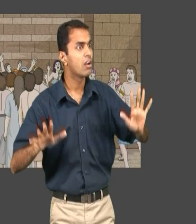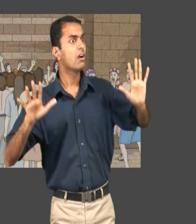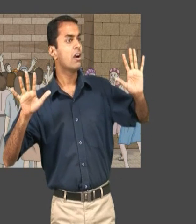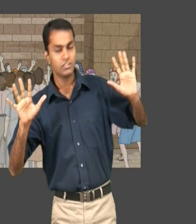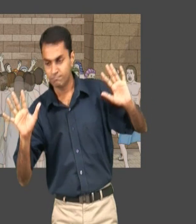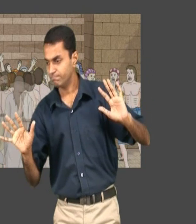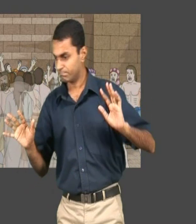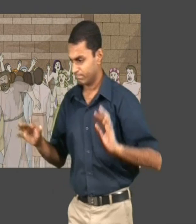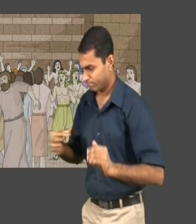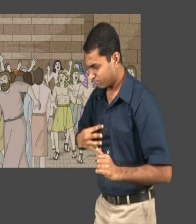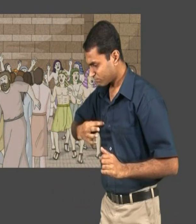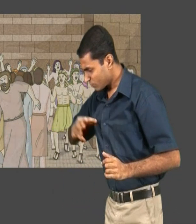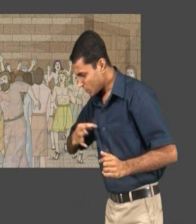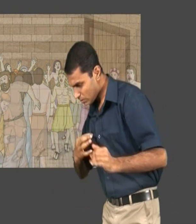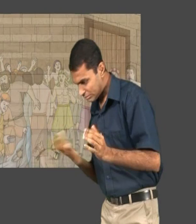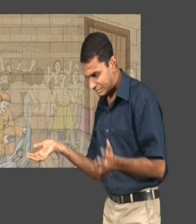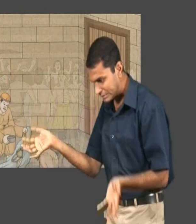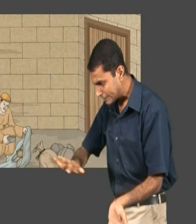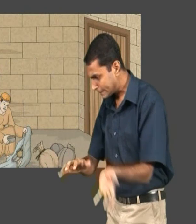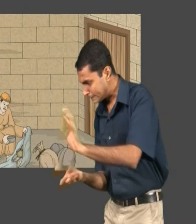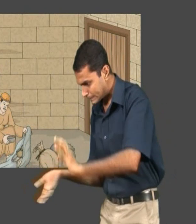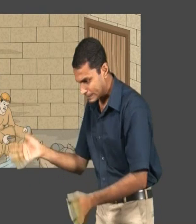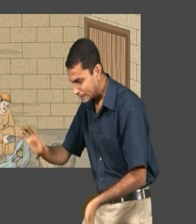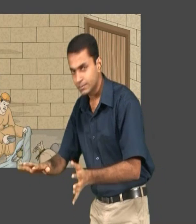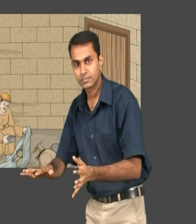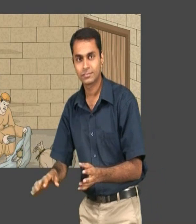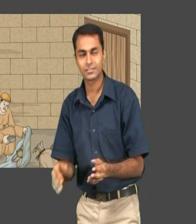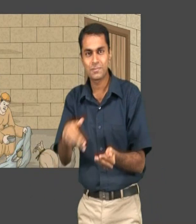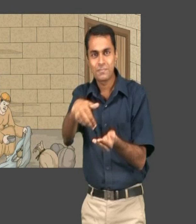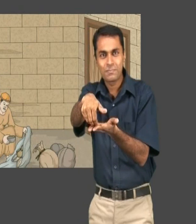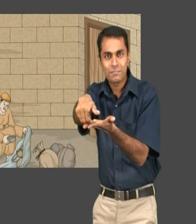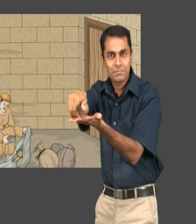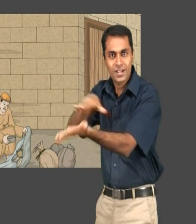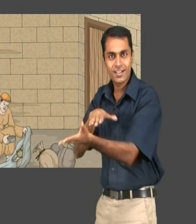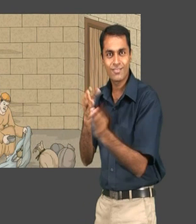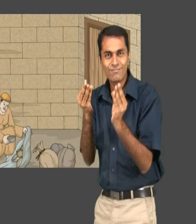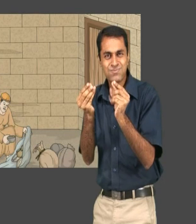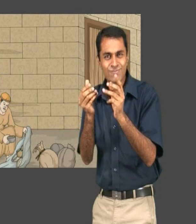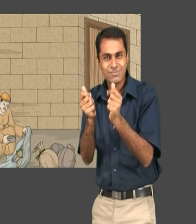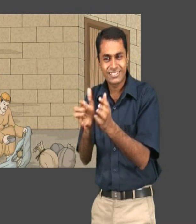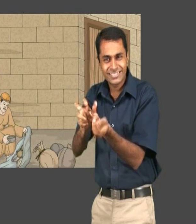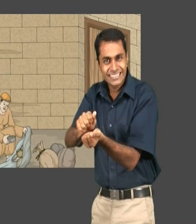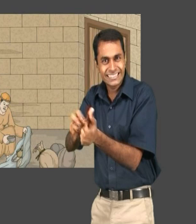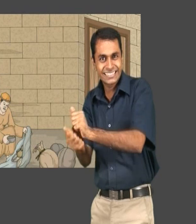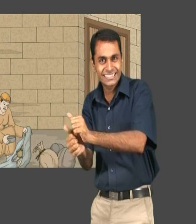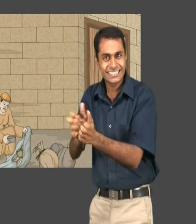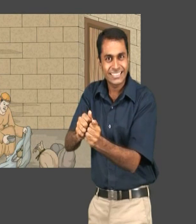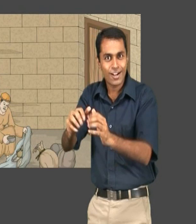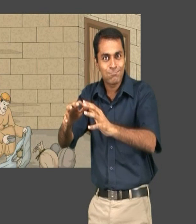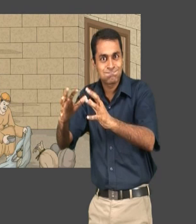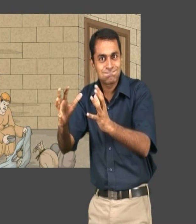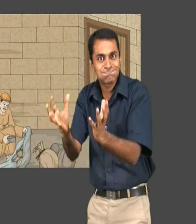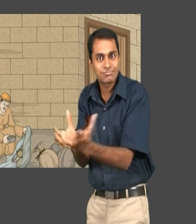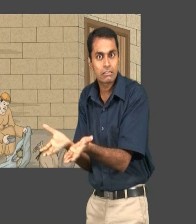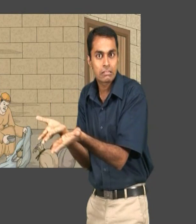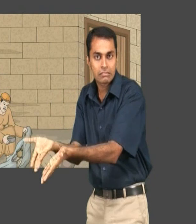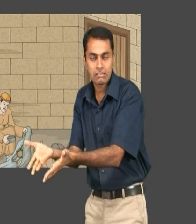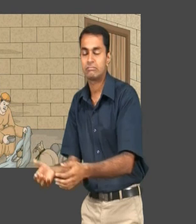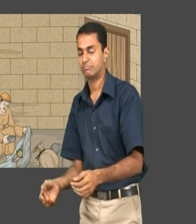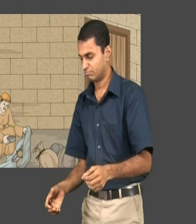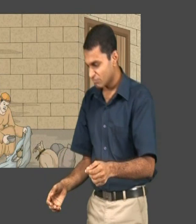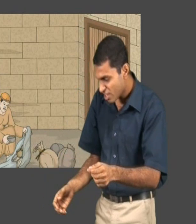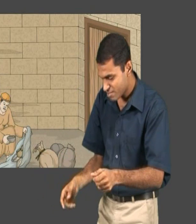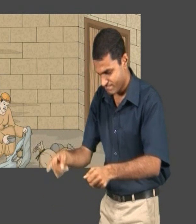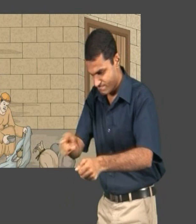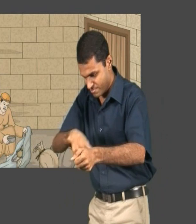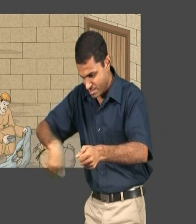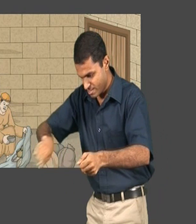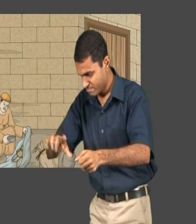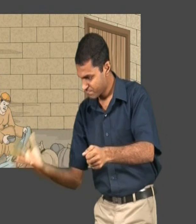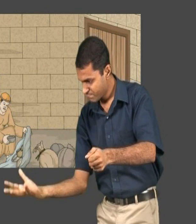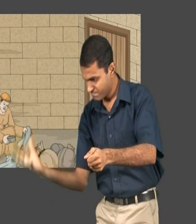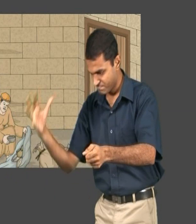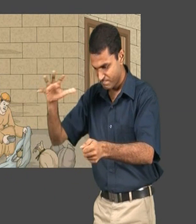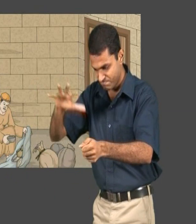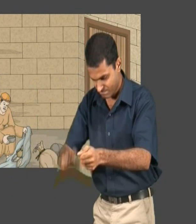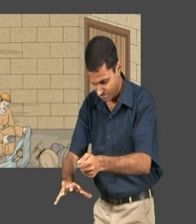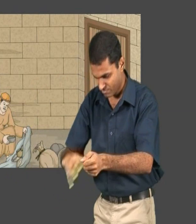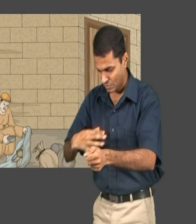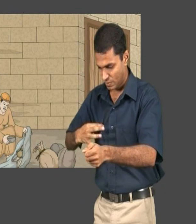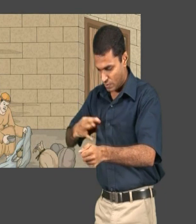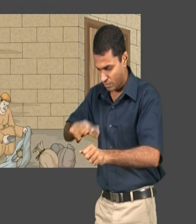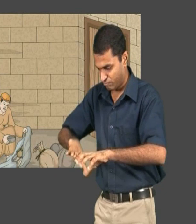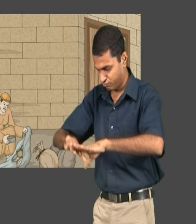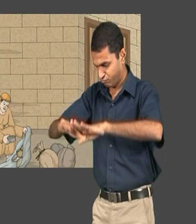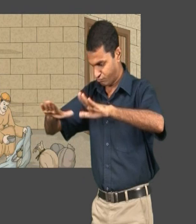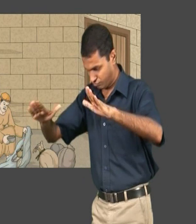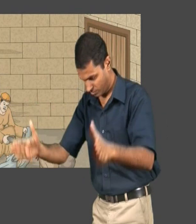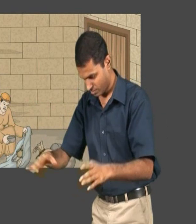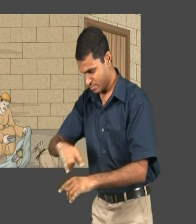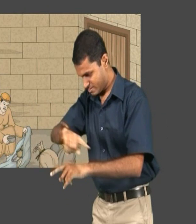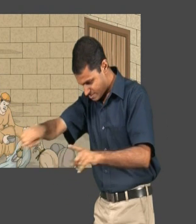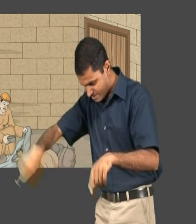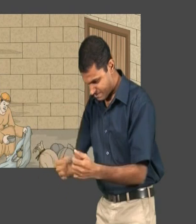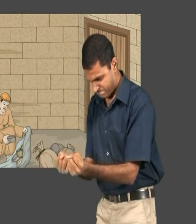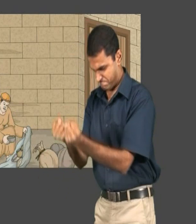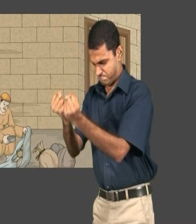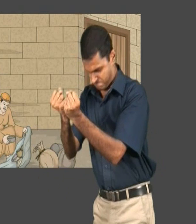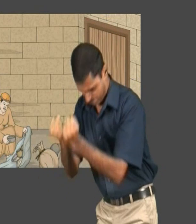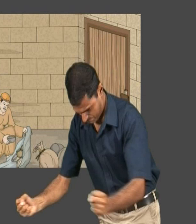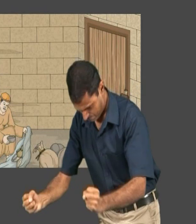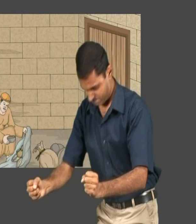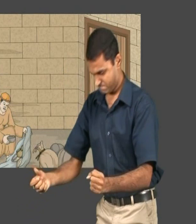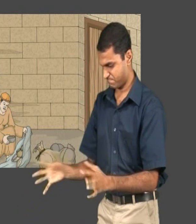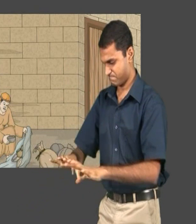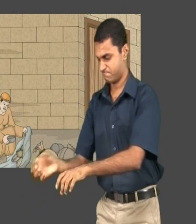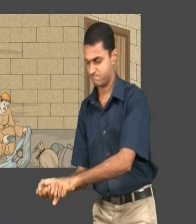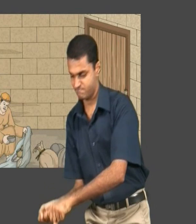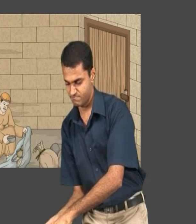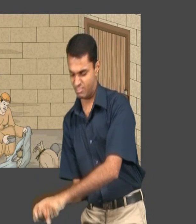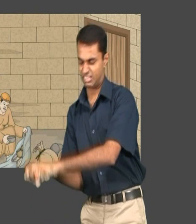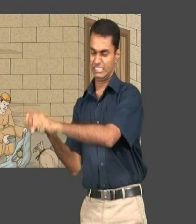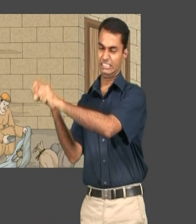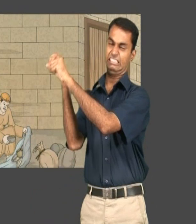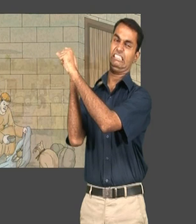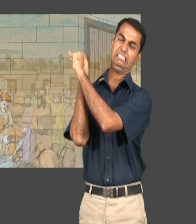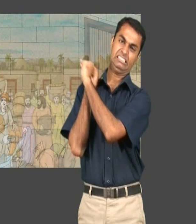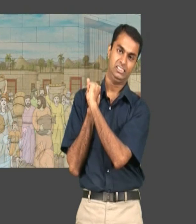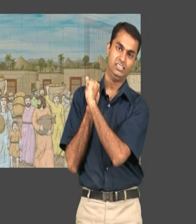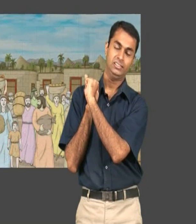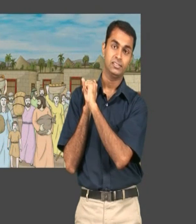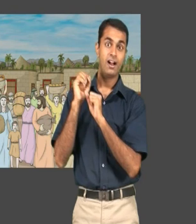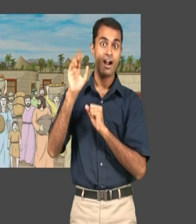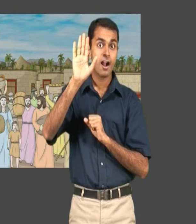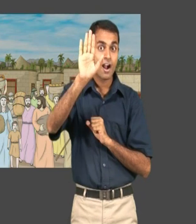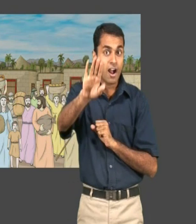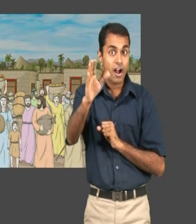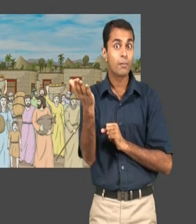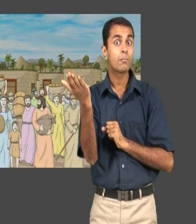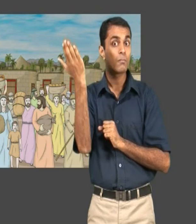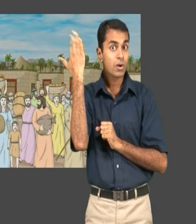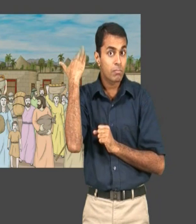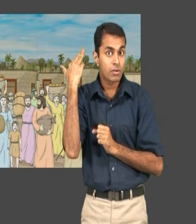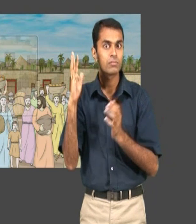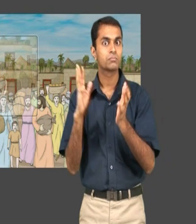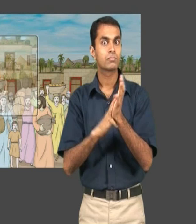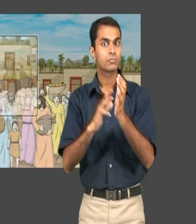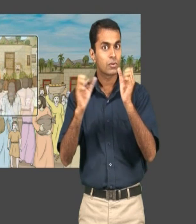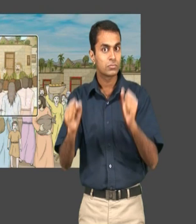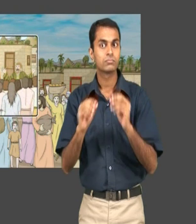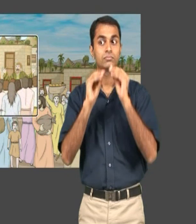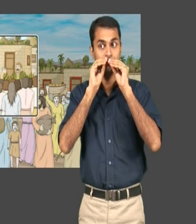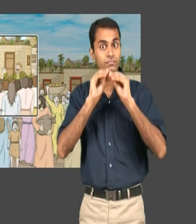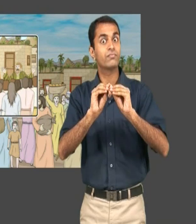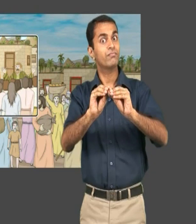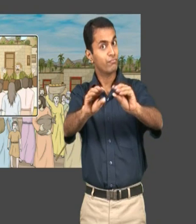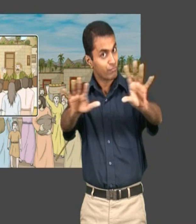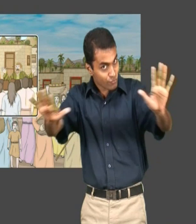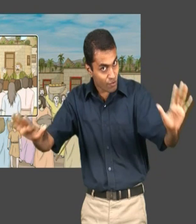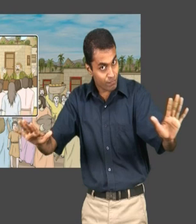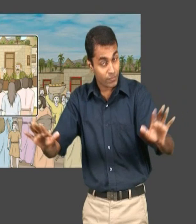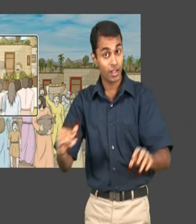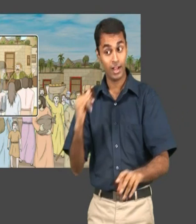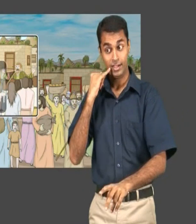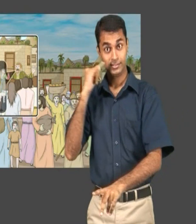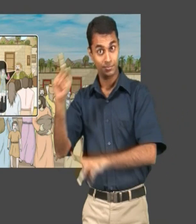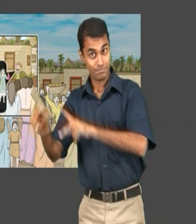So the people took their dough before it was leavened, carrying it on their shoulders in kneading bowls wrapped in clothing.